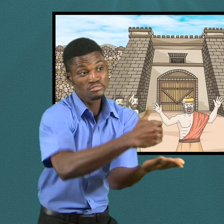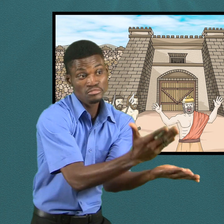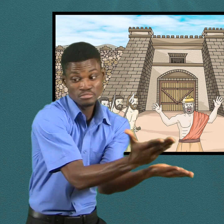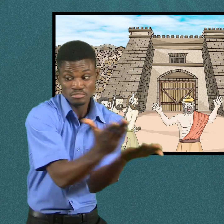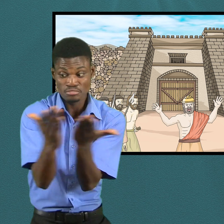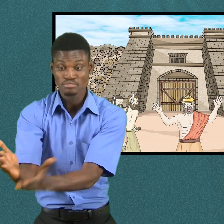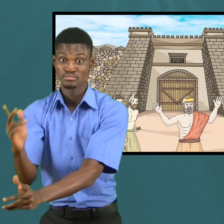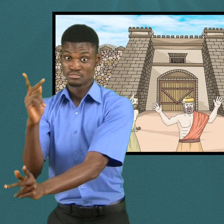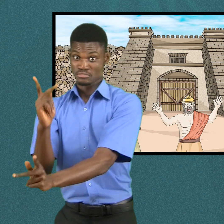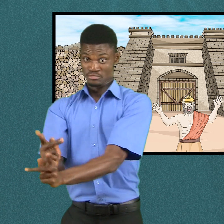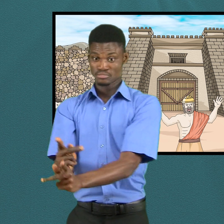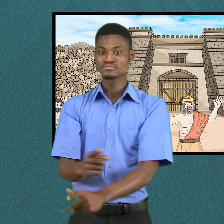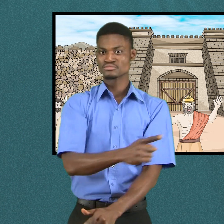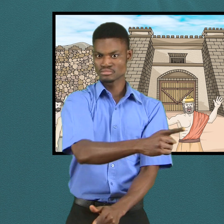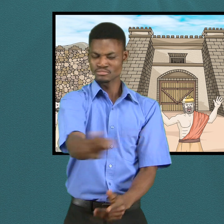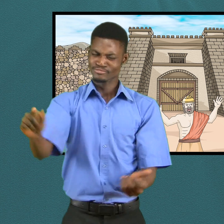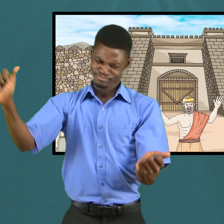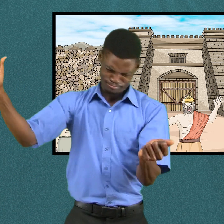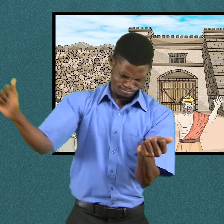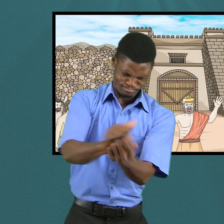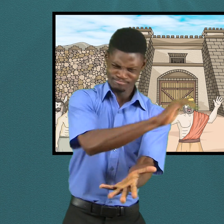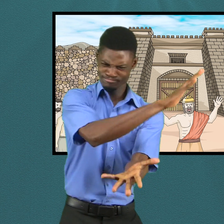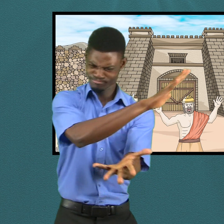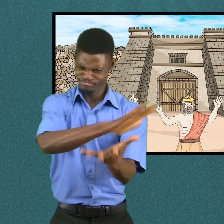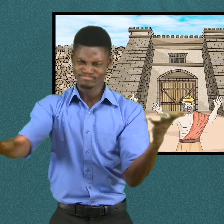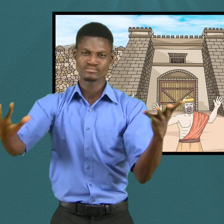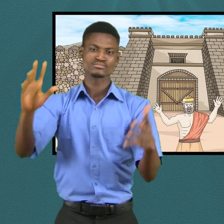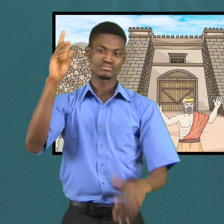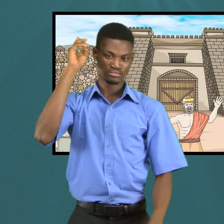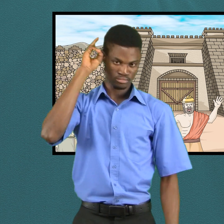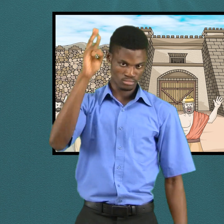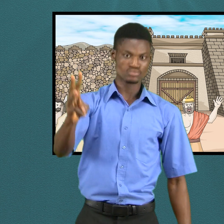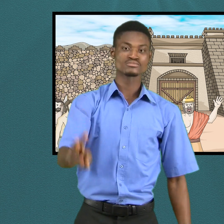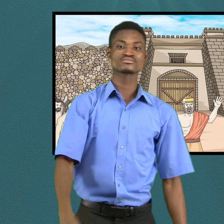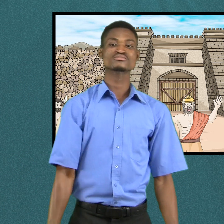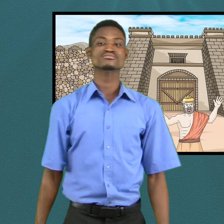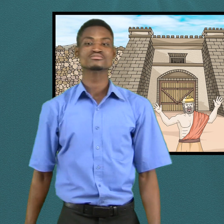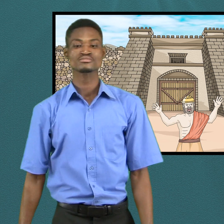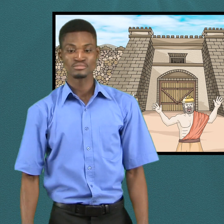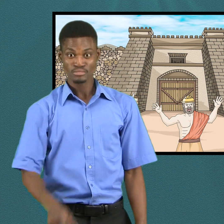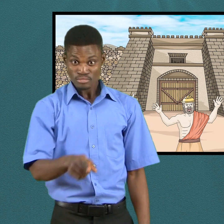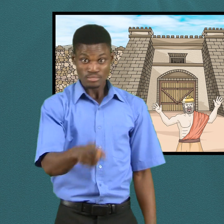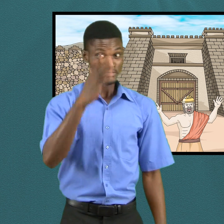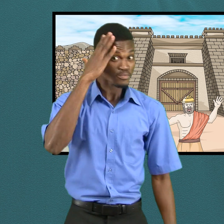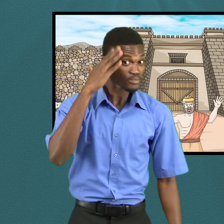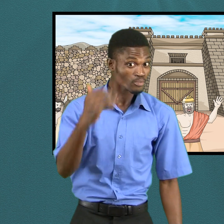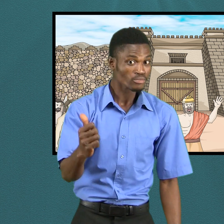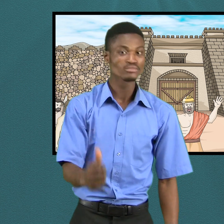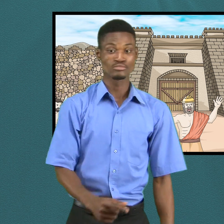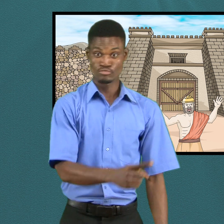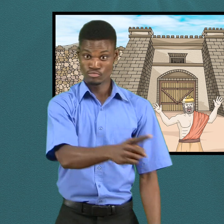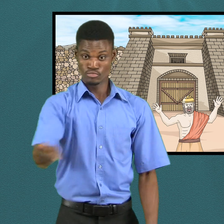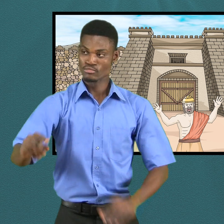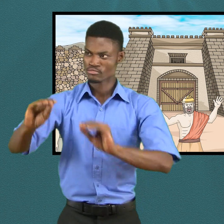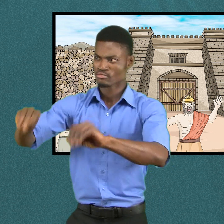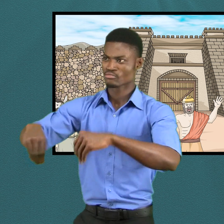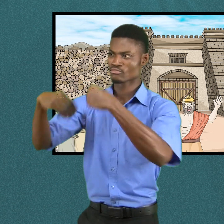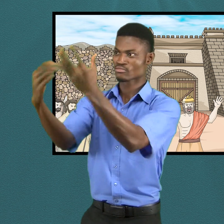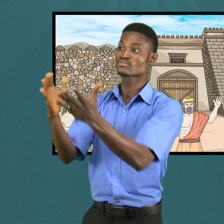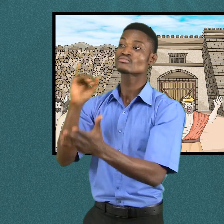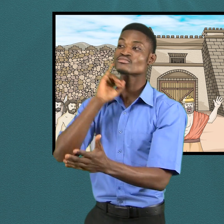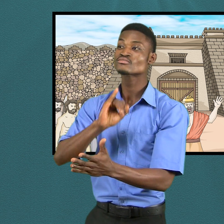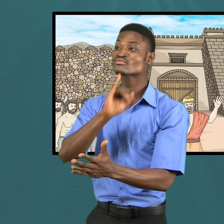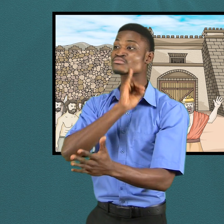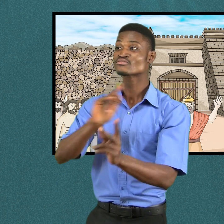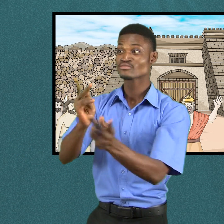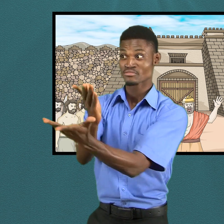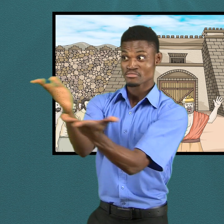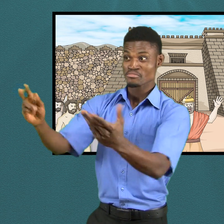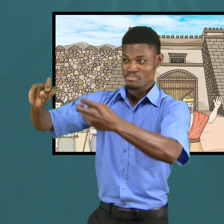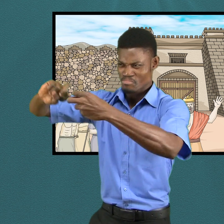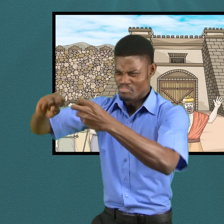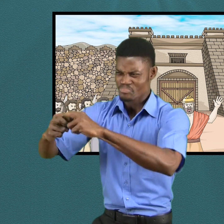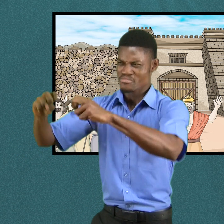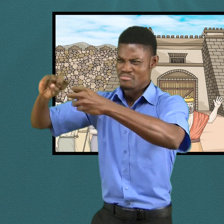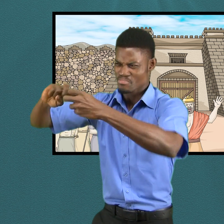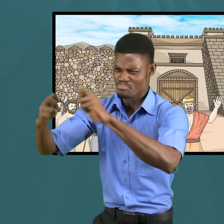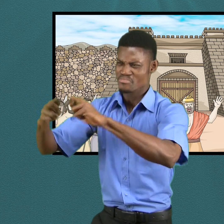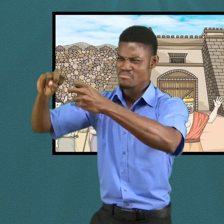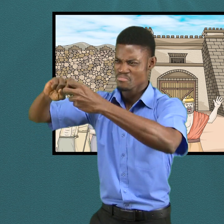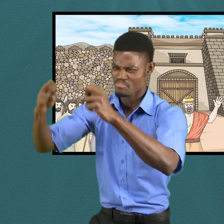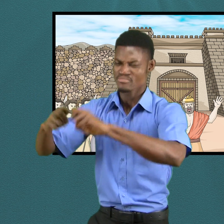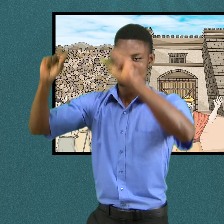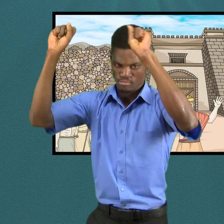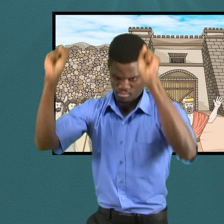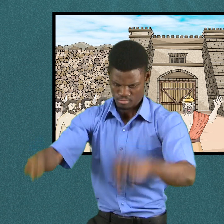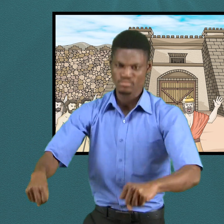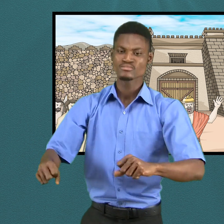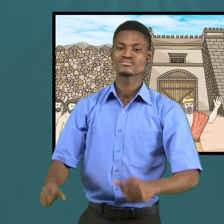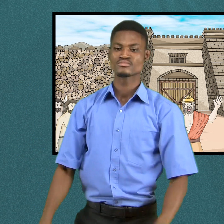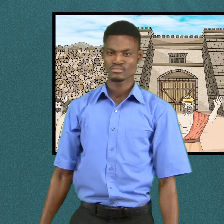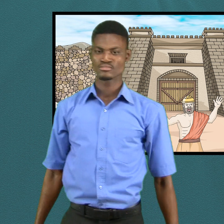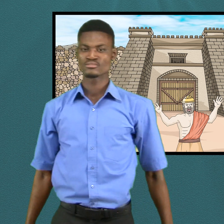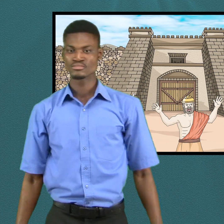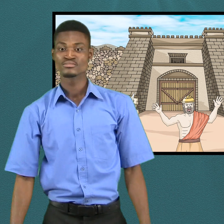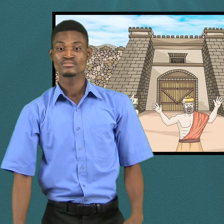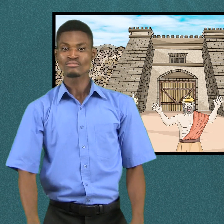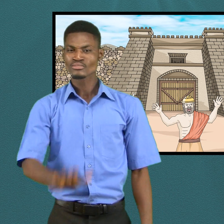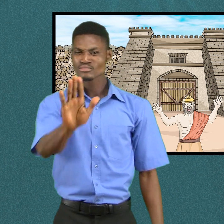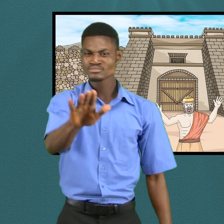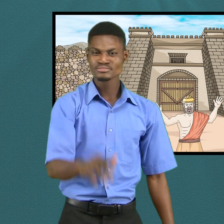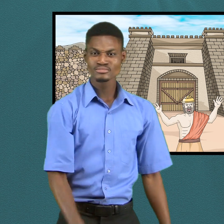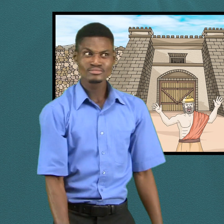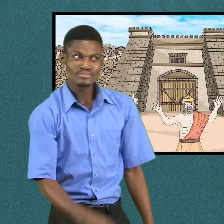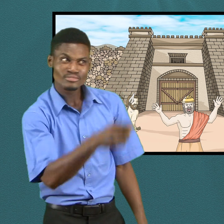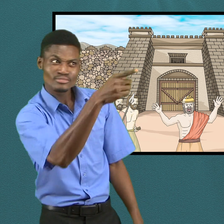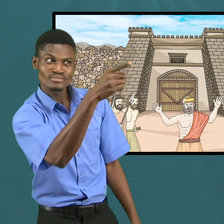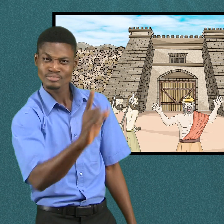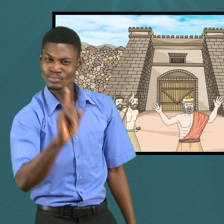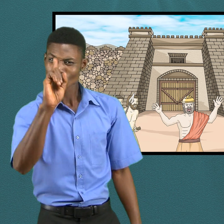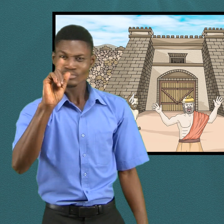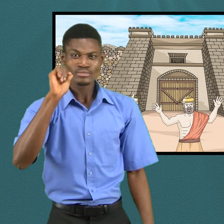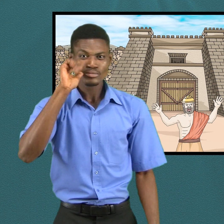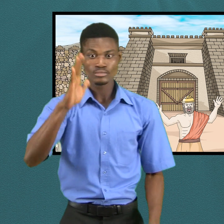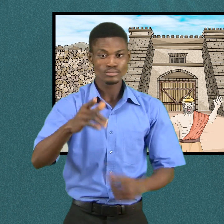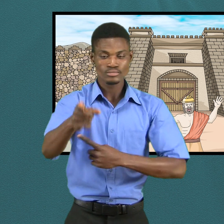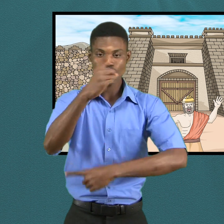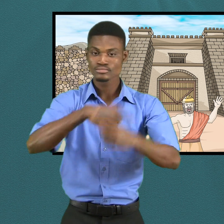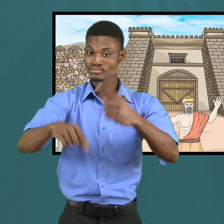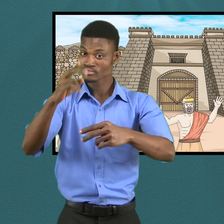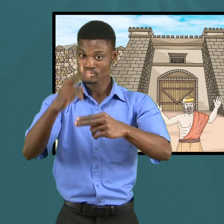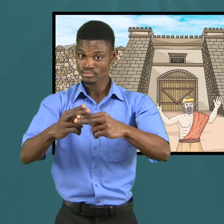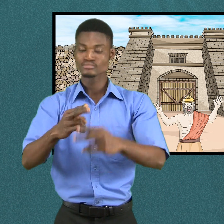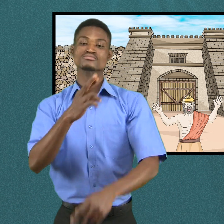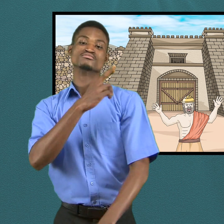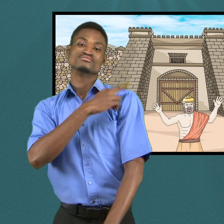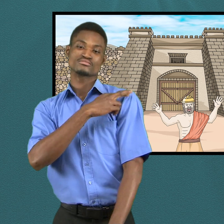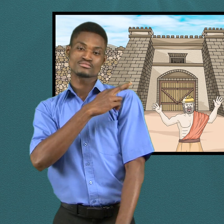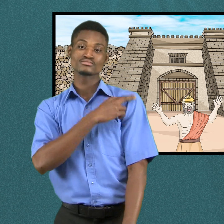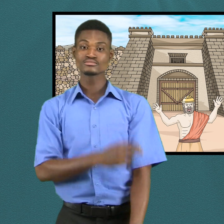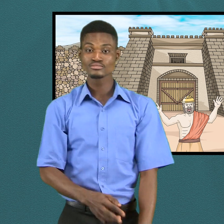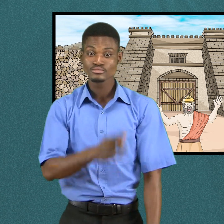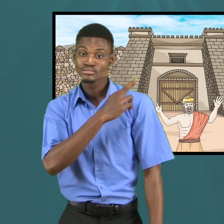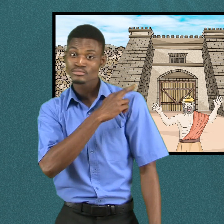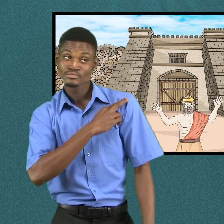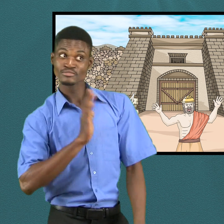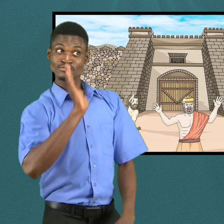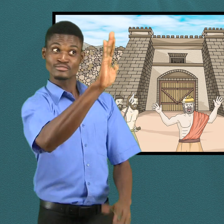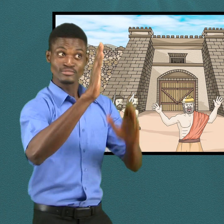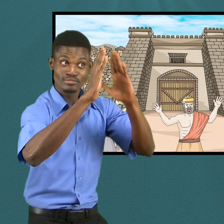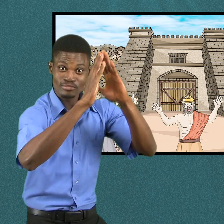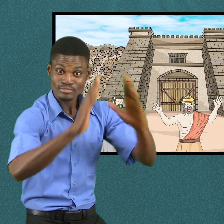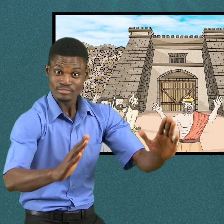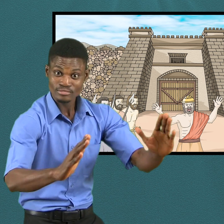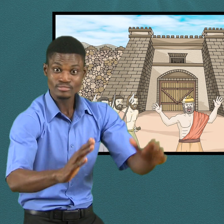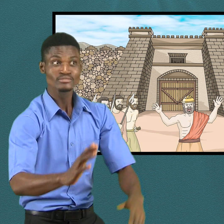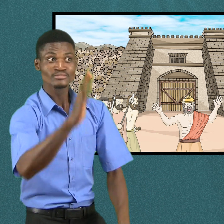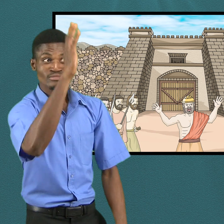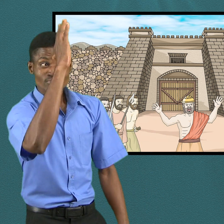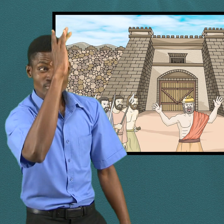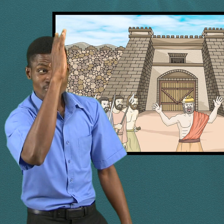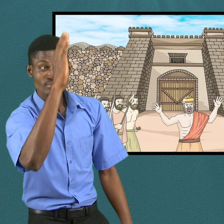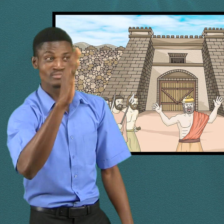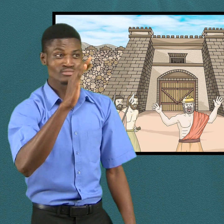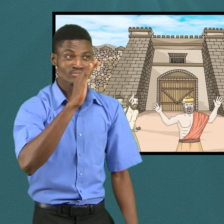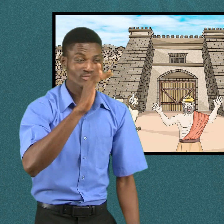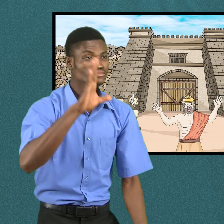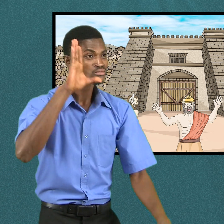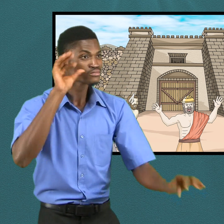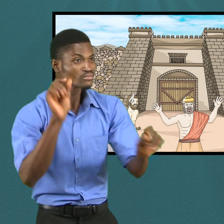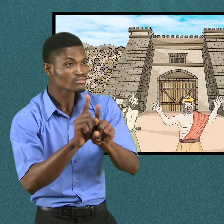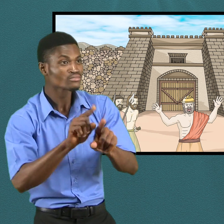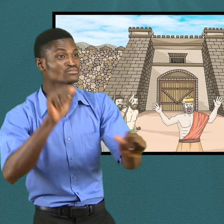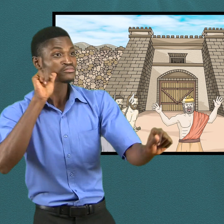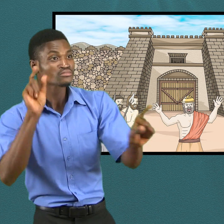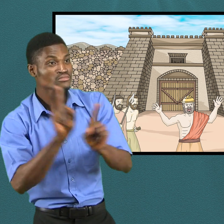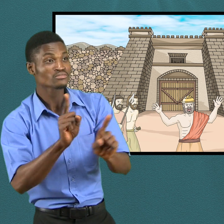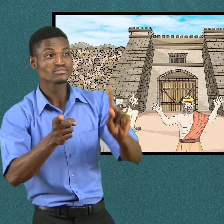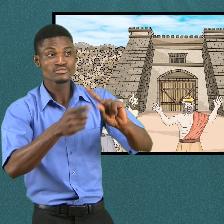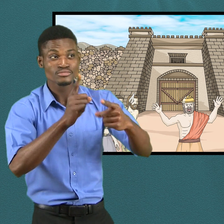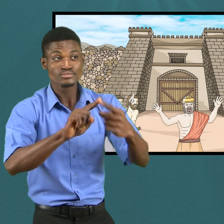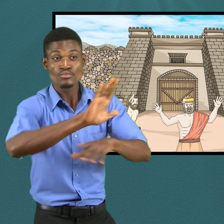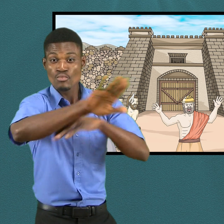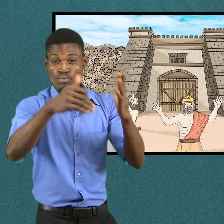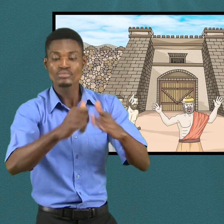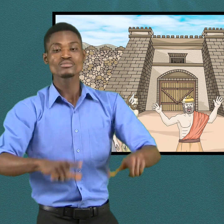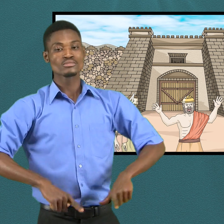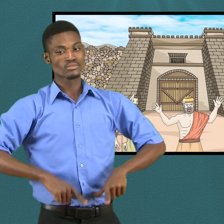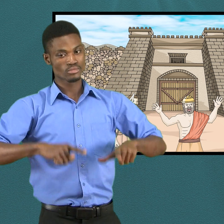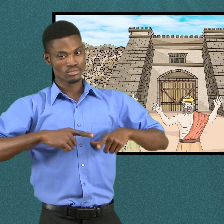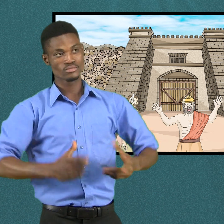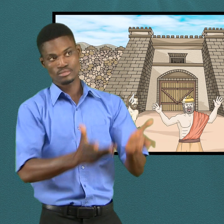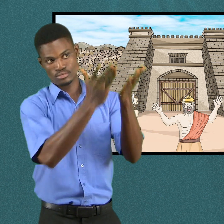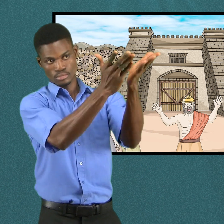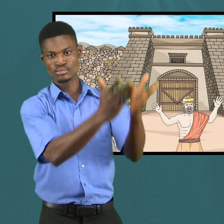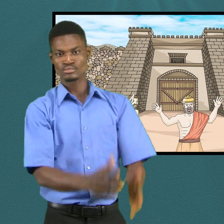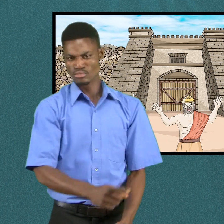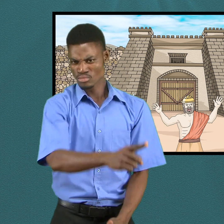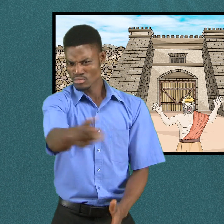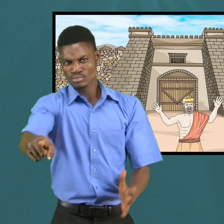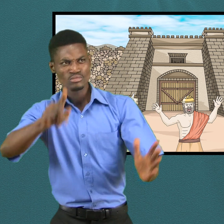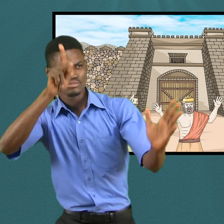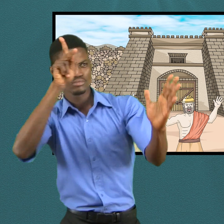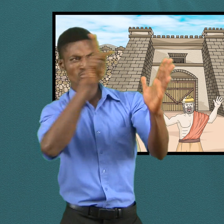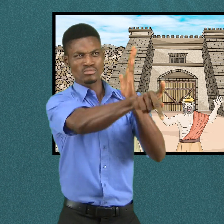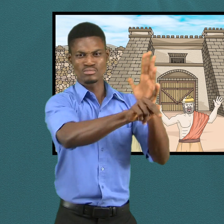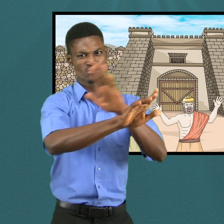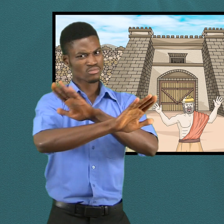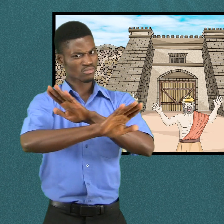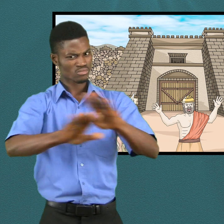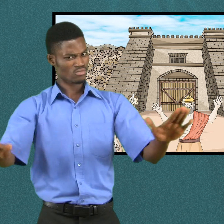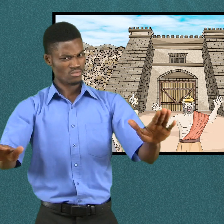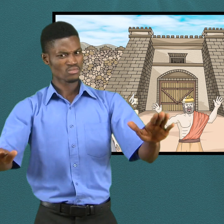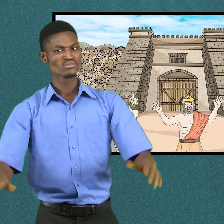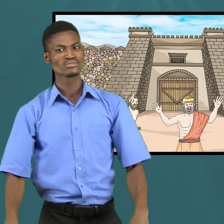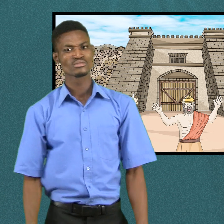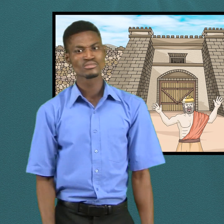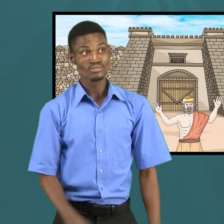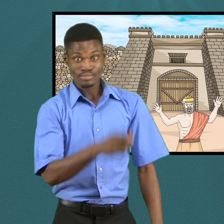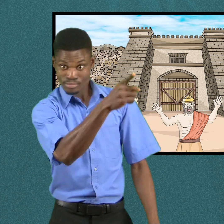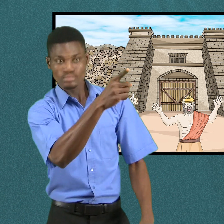If you take any of these, you will set apart the camp of Israel for destruction and bring disaster upon it.